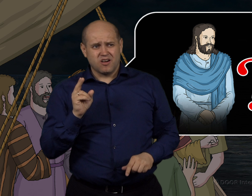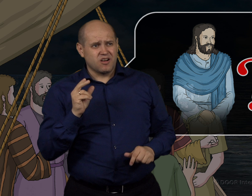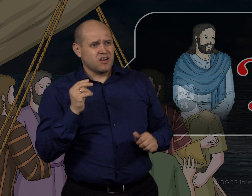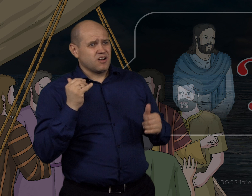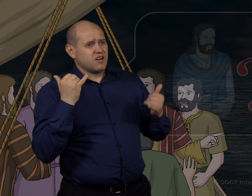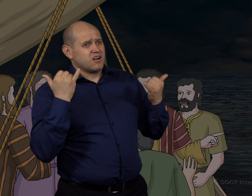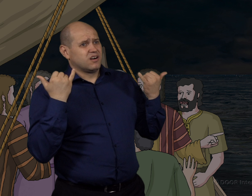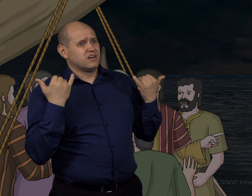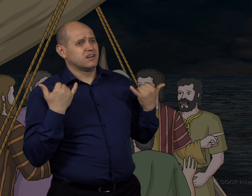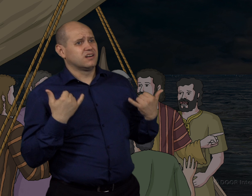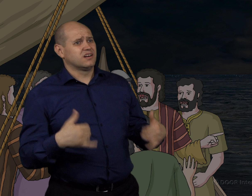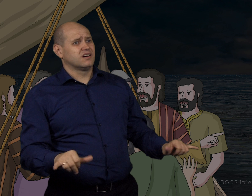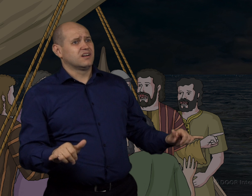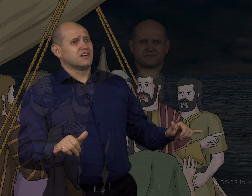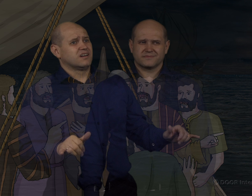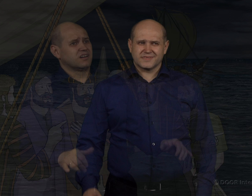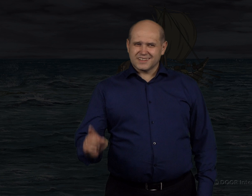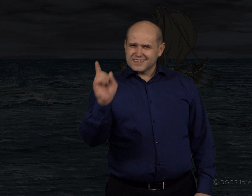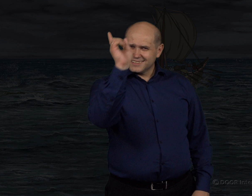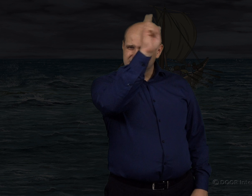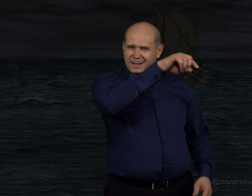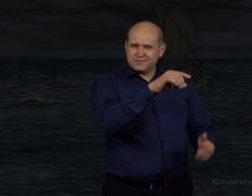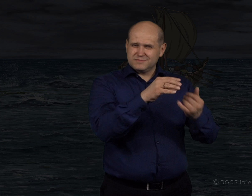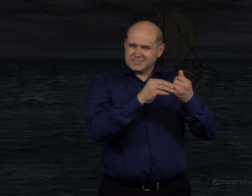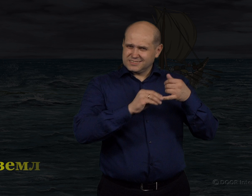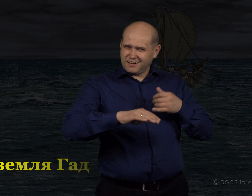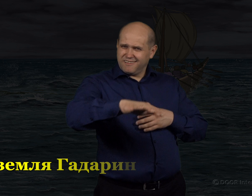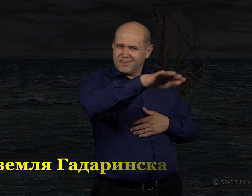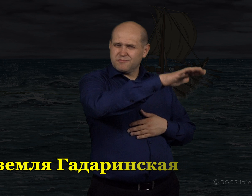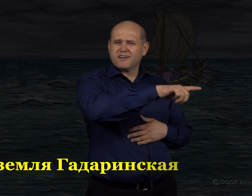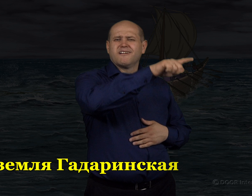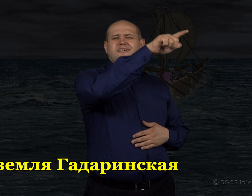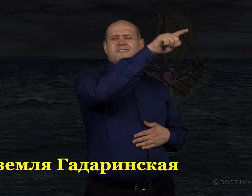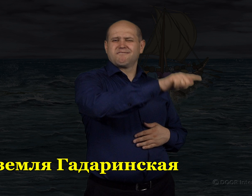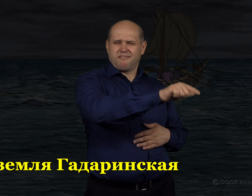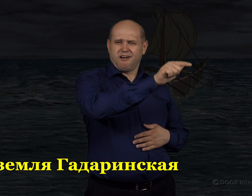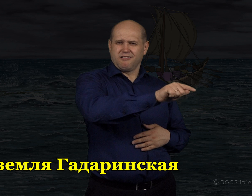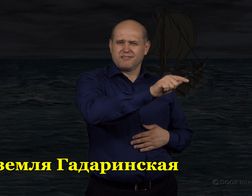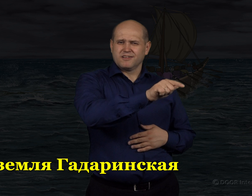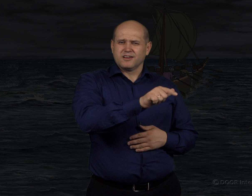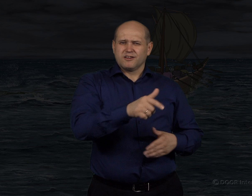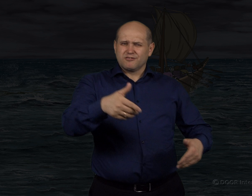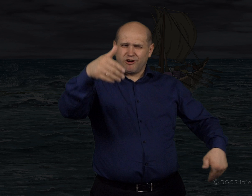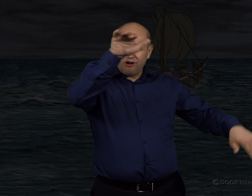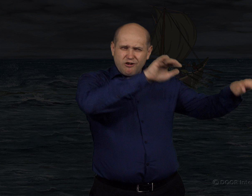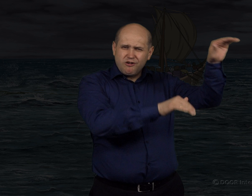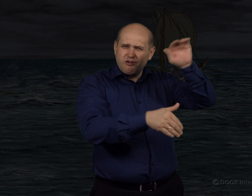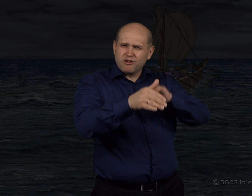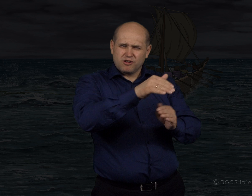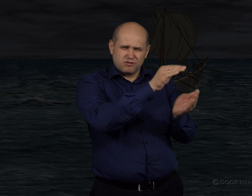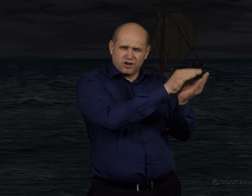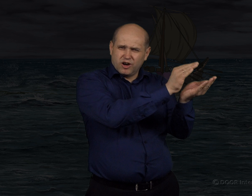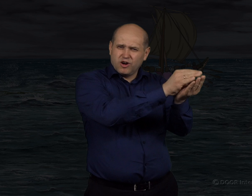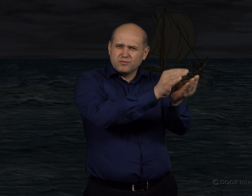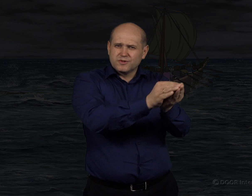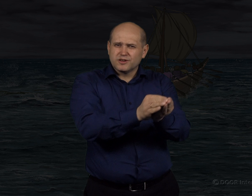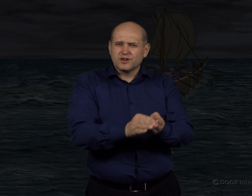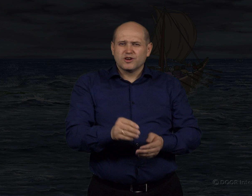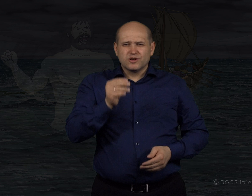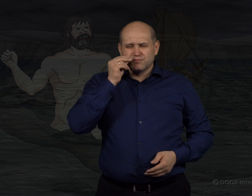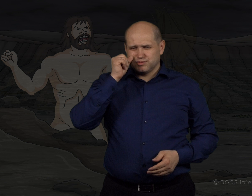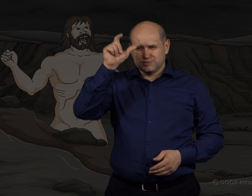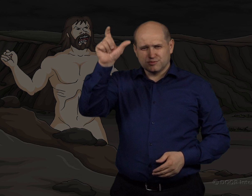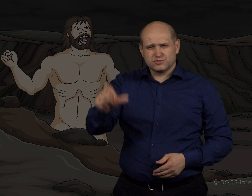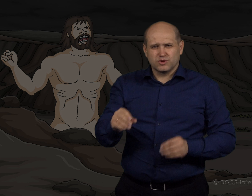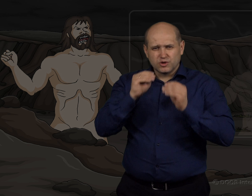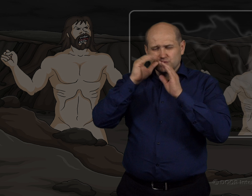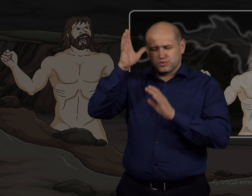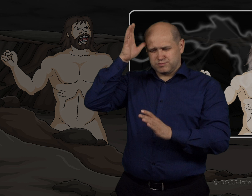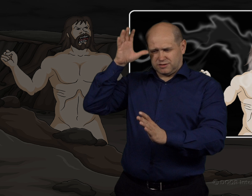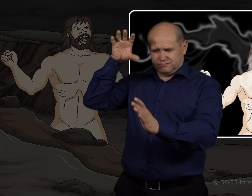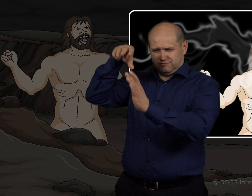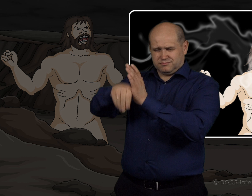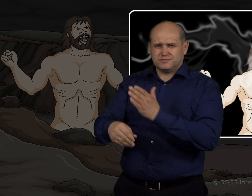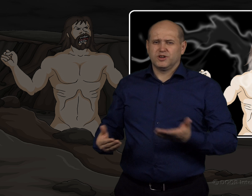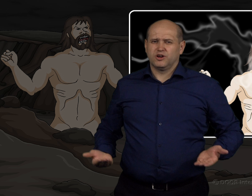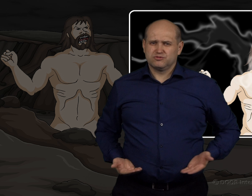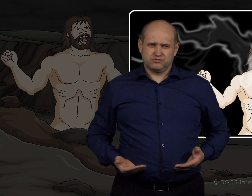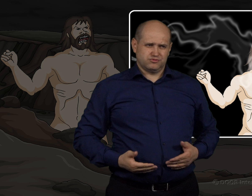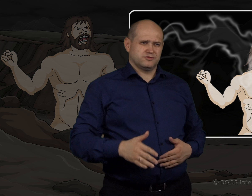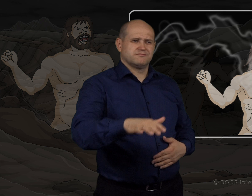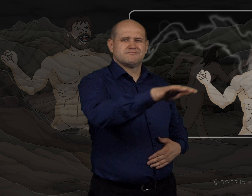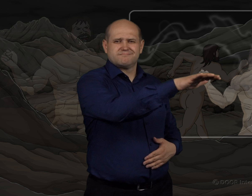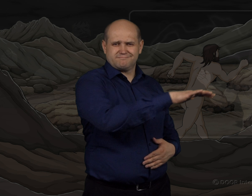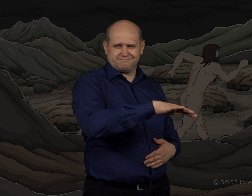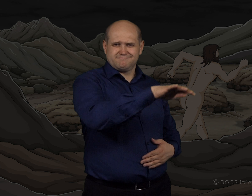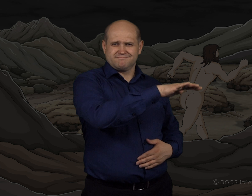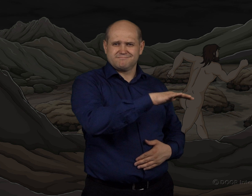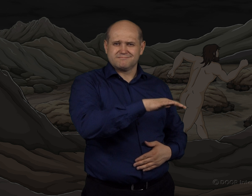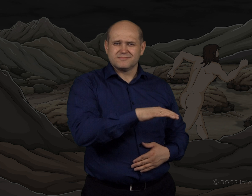On the other side of the sea, they arrived in the region of the Gerasenes. As soon as Jesus got out of the boat, He was met by a man with an unclean spirit, who was coming from the tombs.